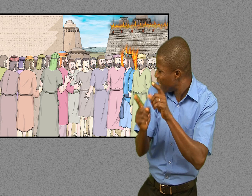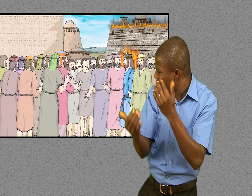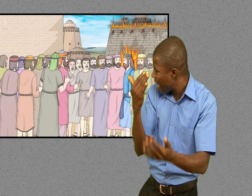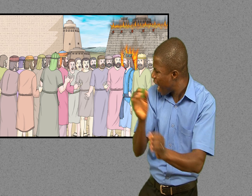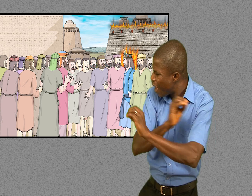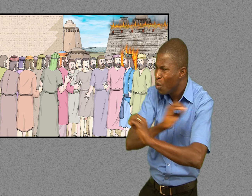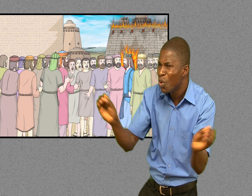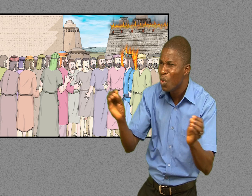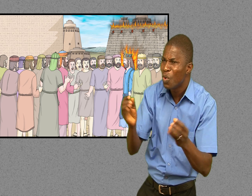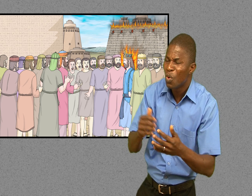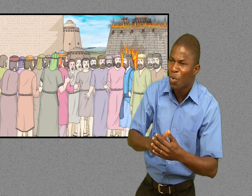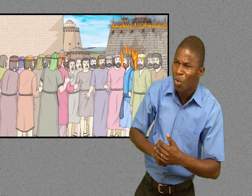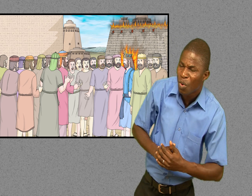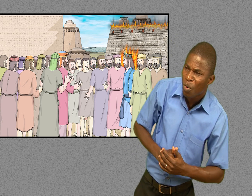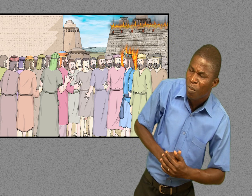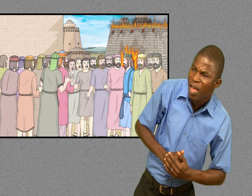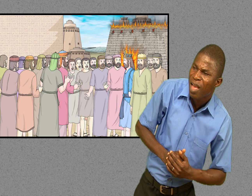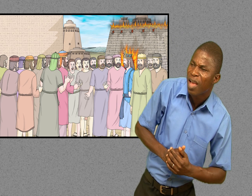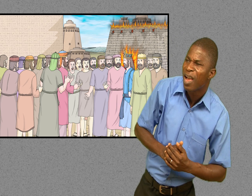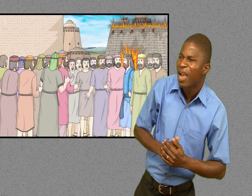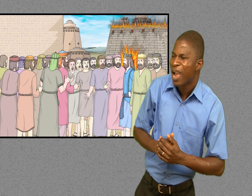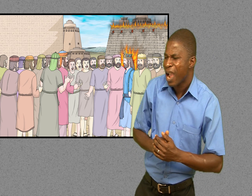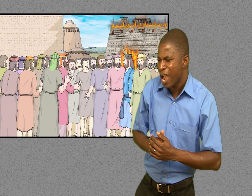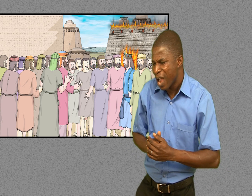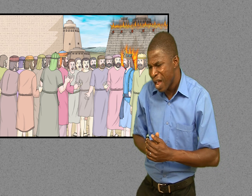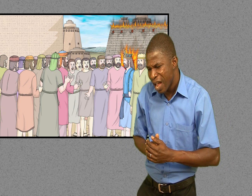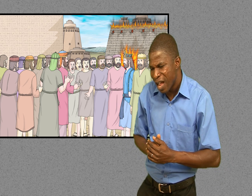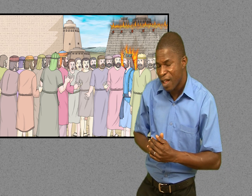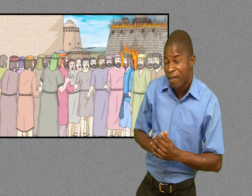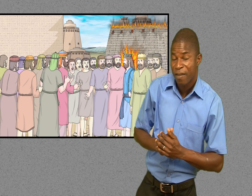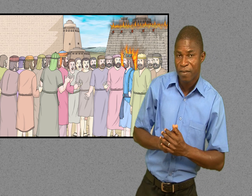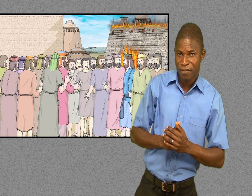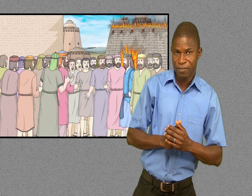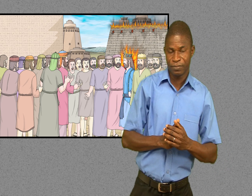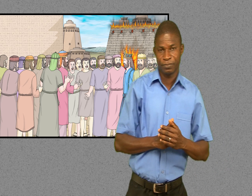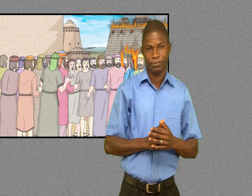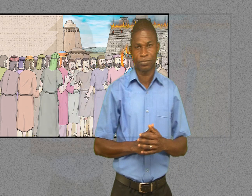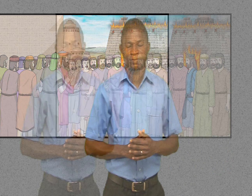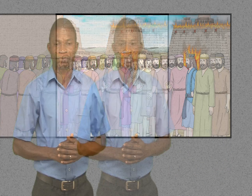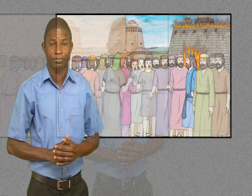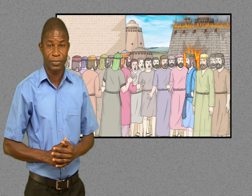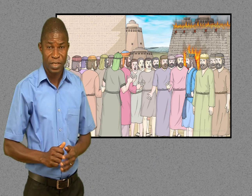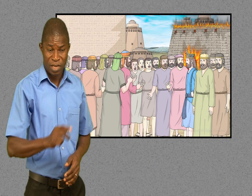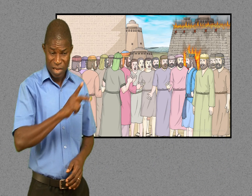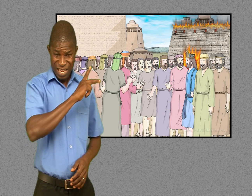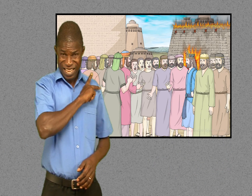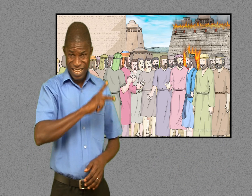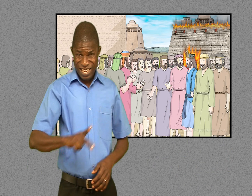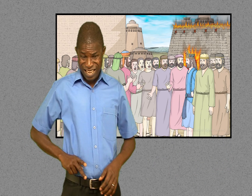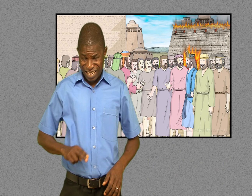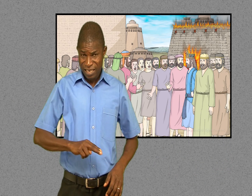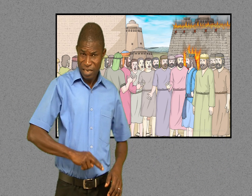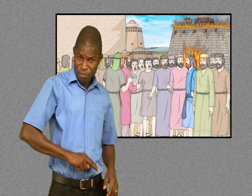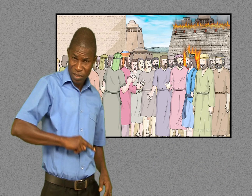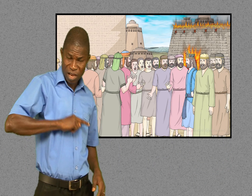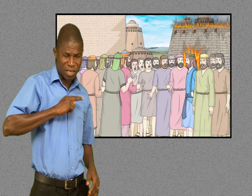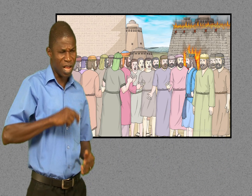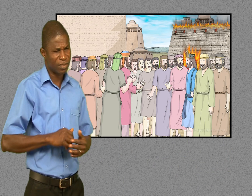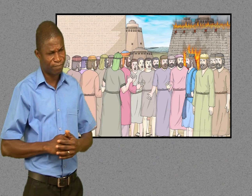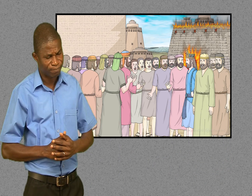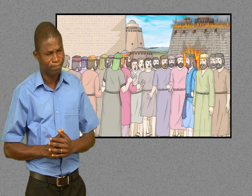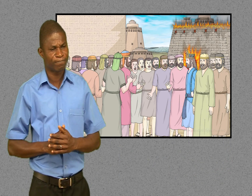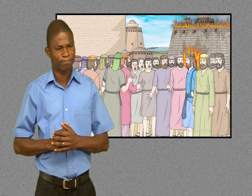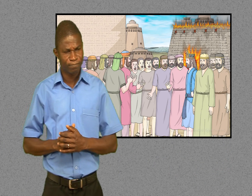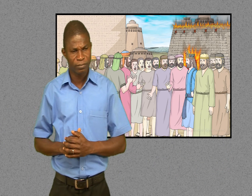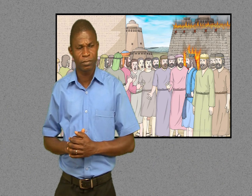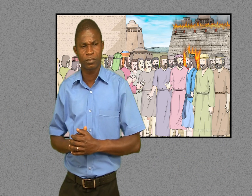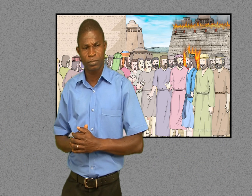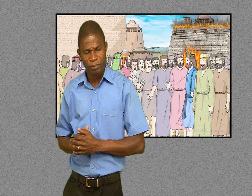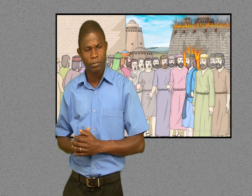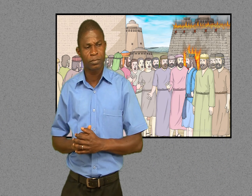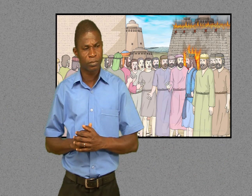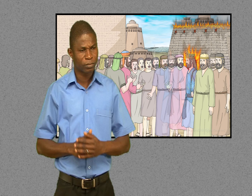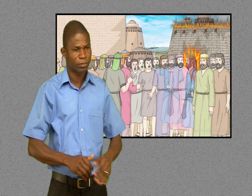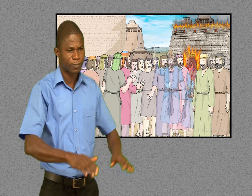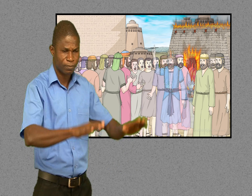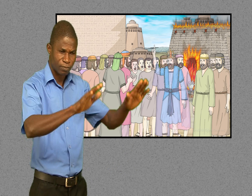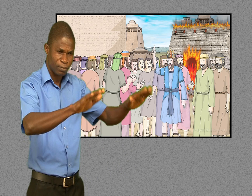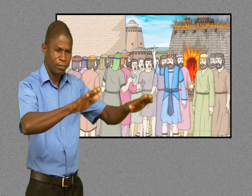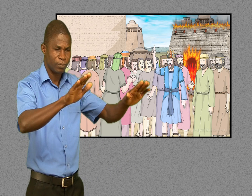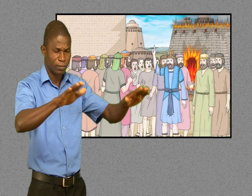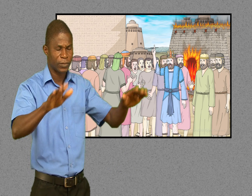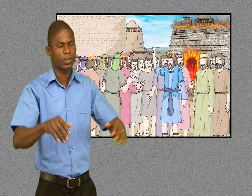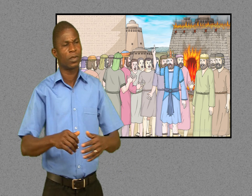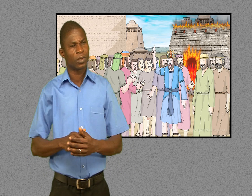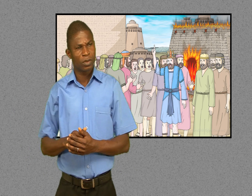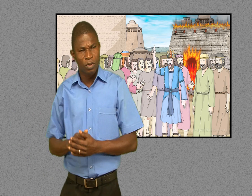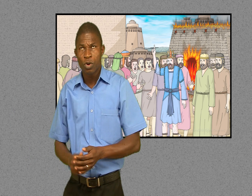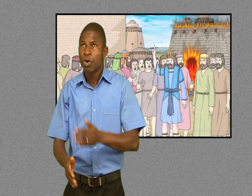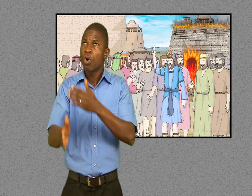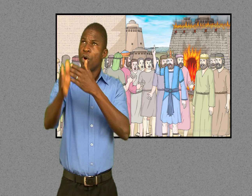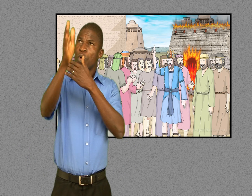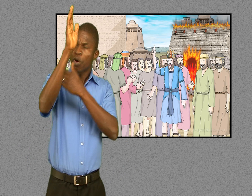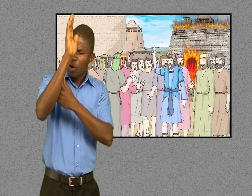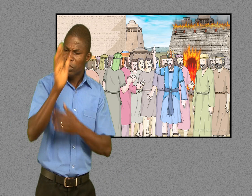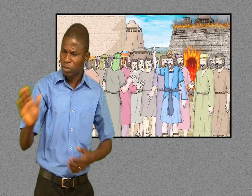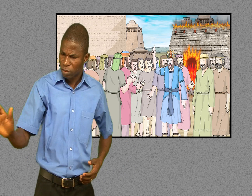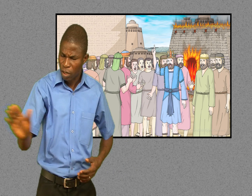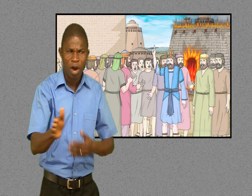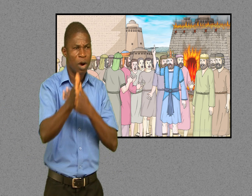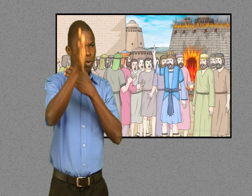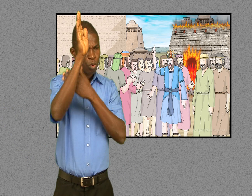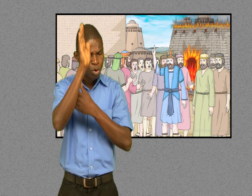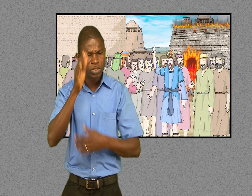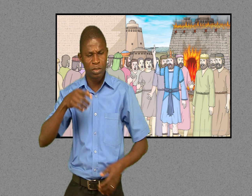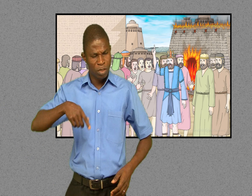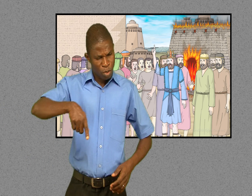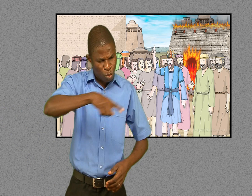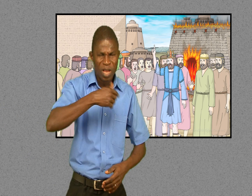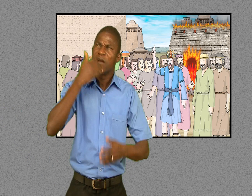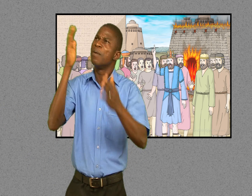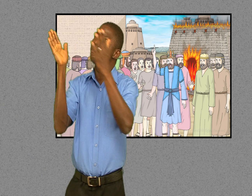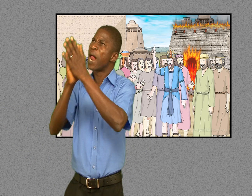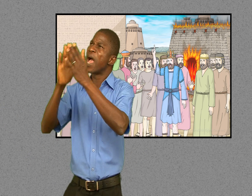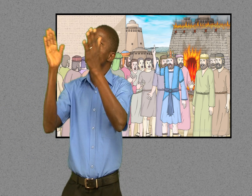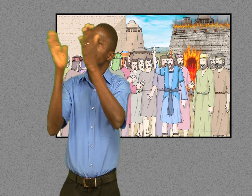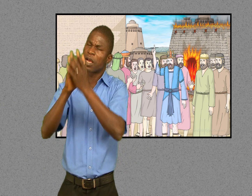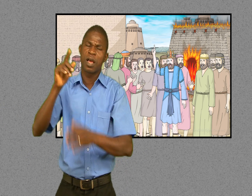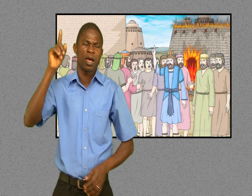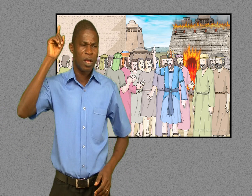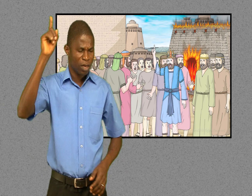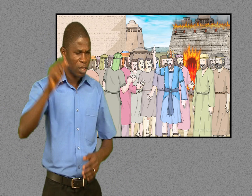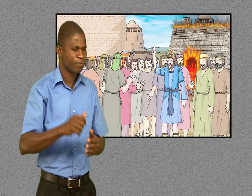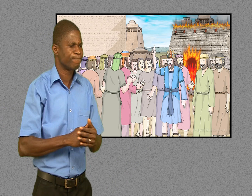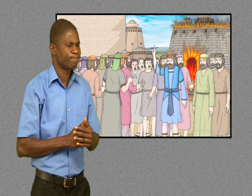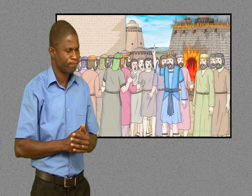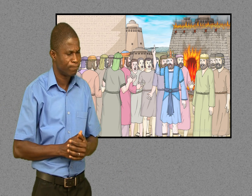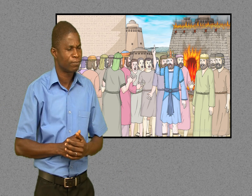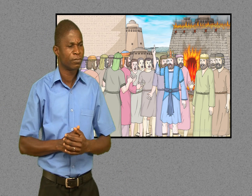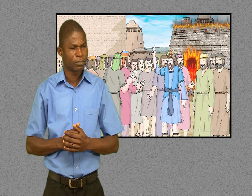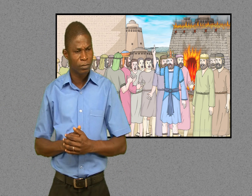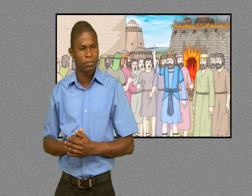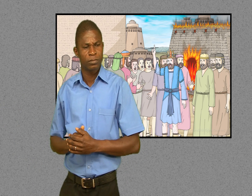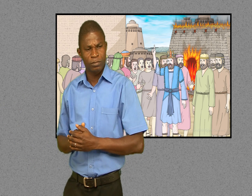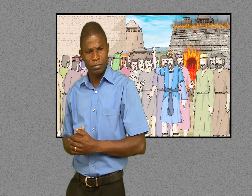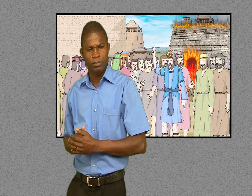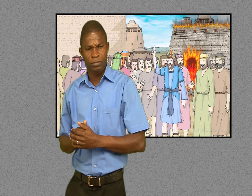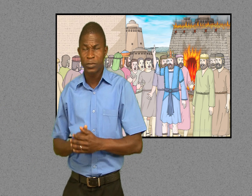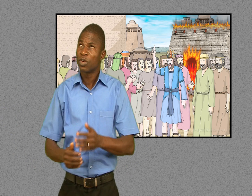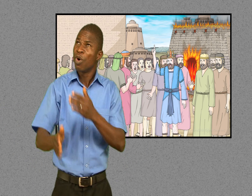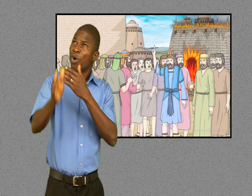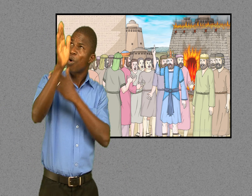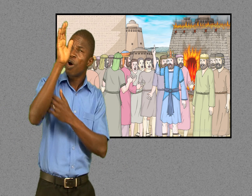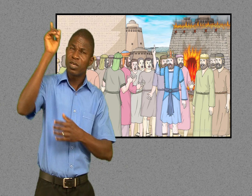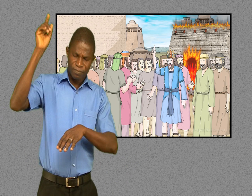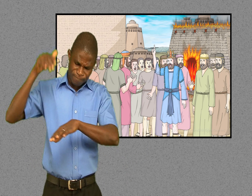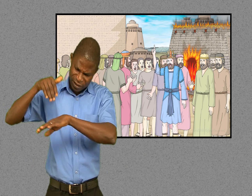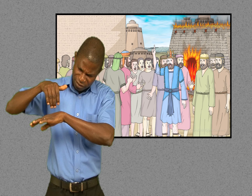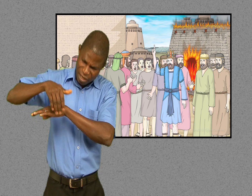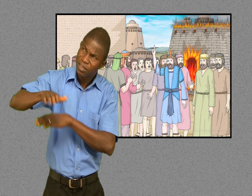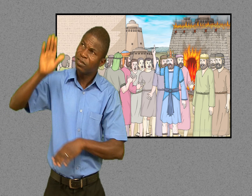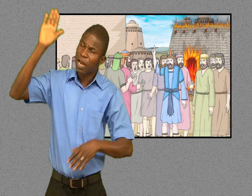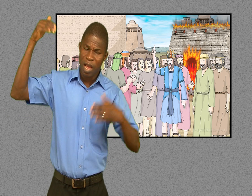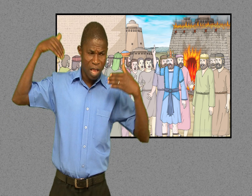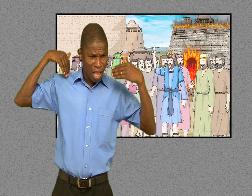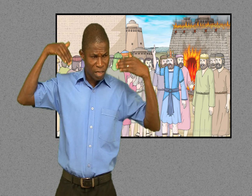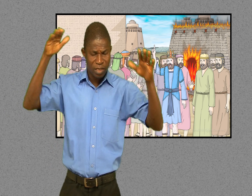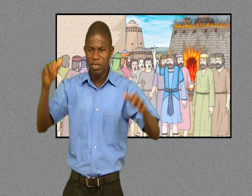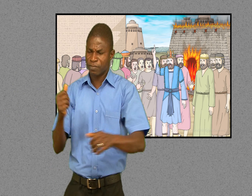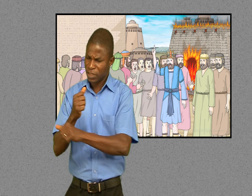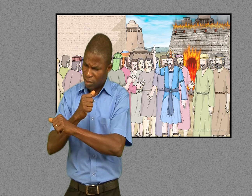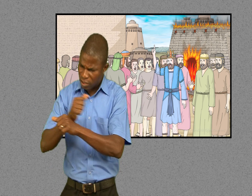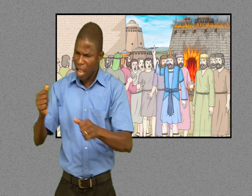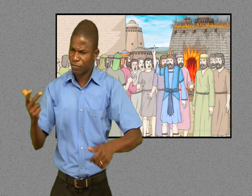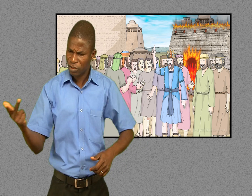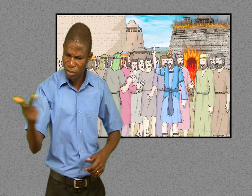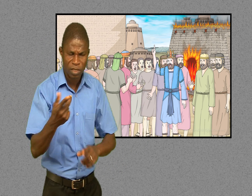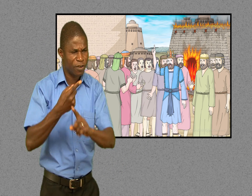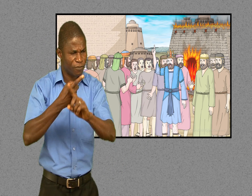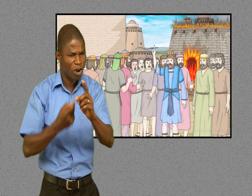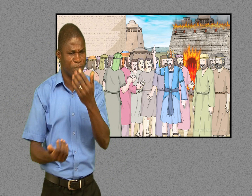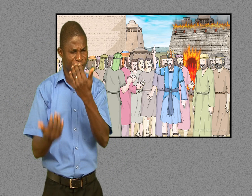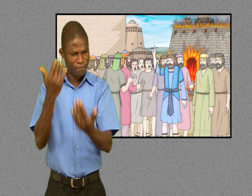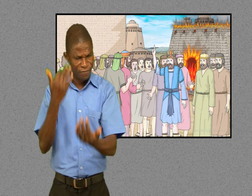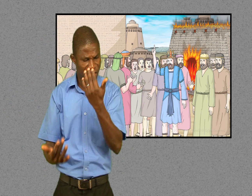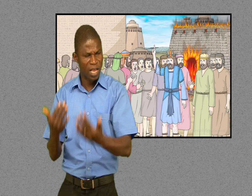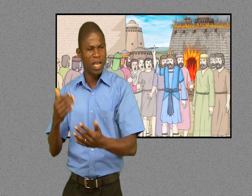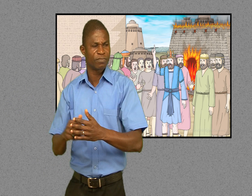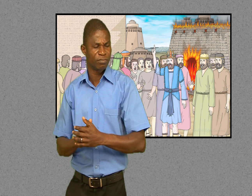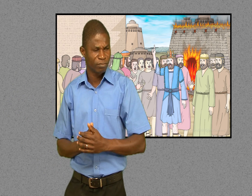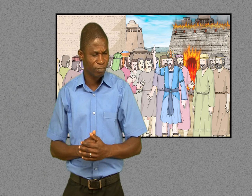Not a hair of their heads was singed, their robes were unaffected, and there was no smell of fire on them.